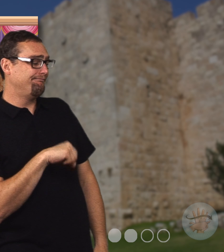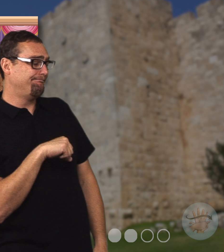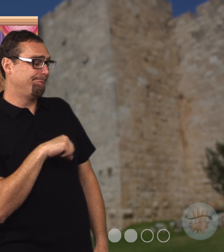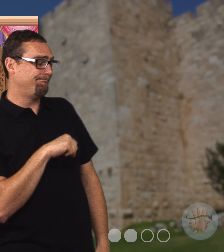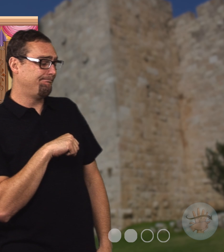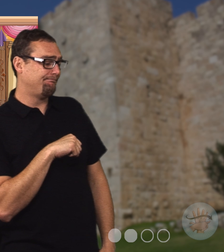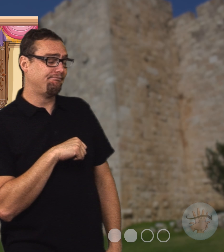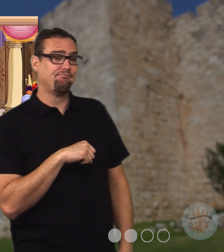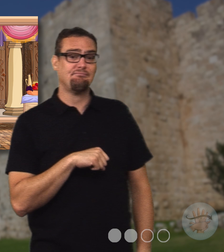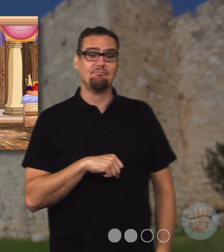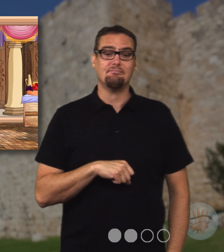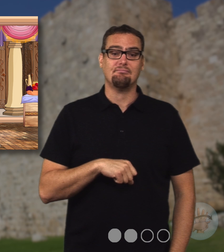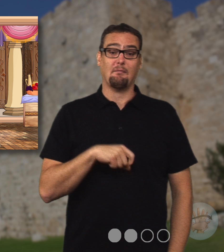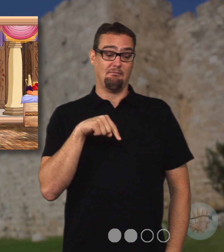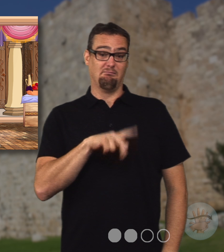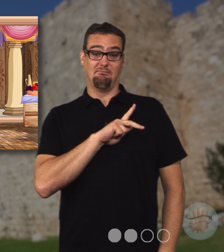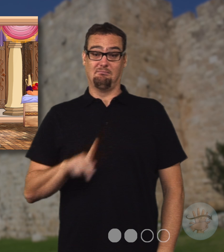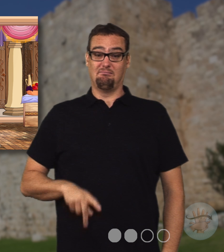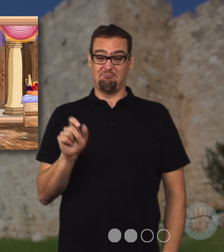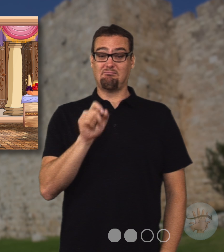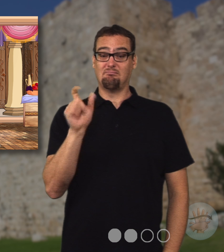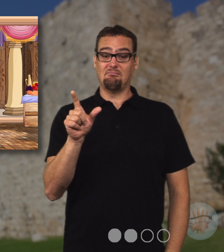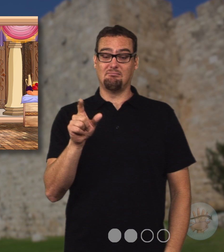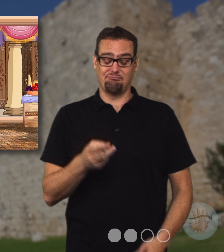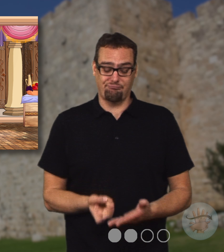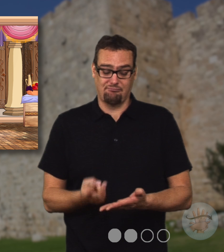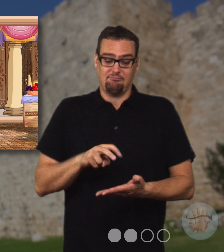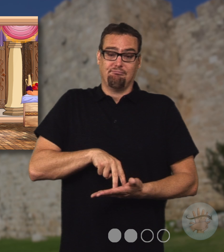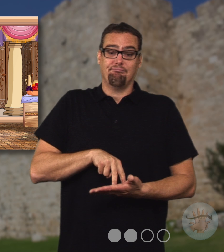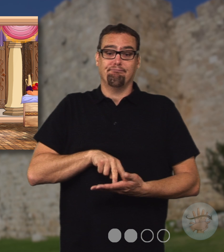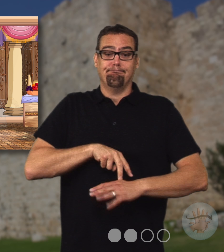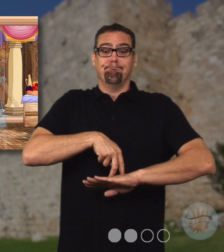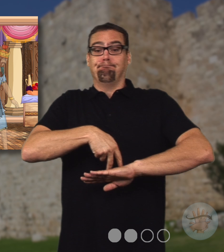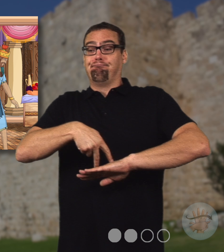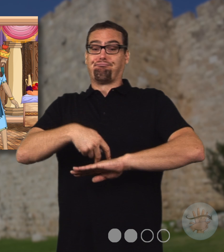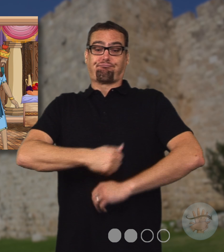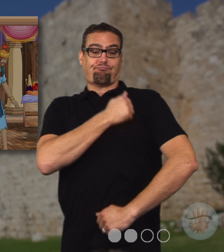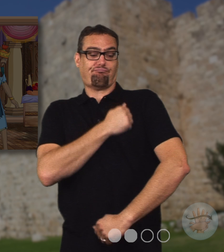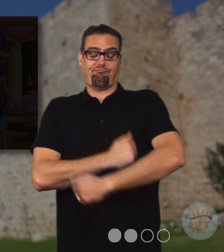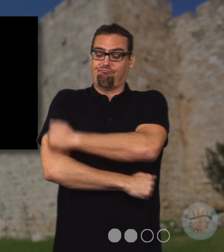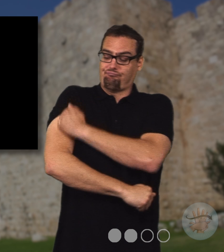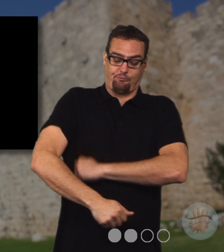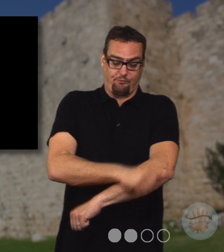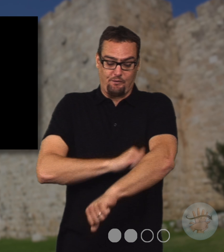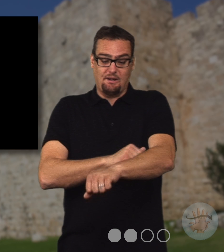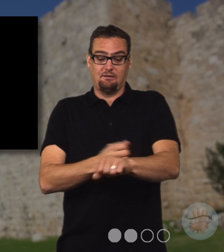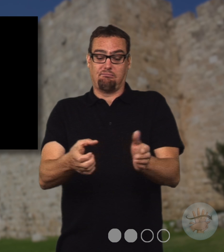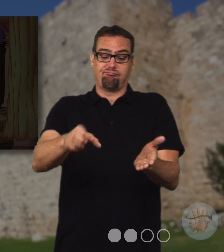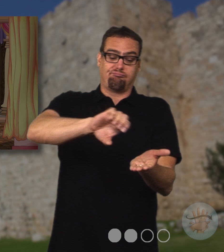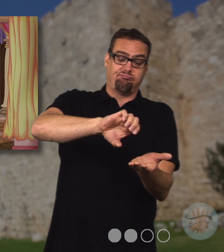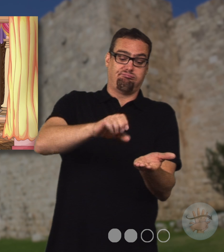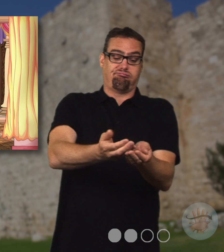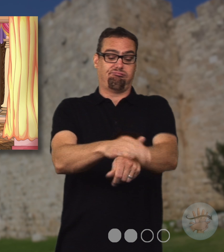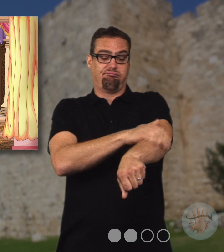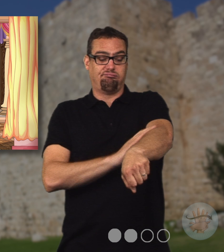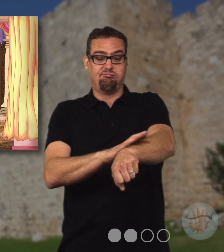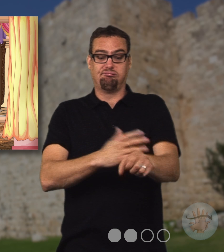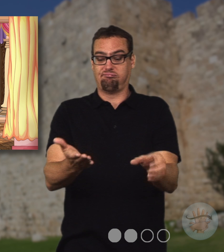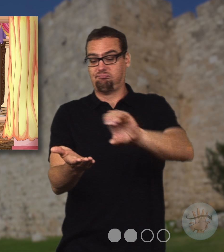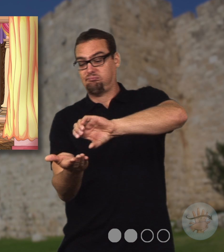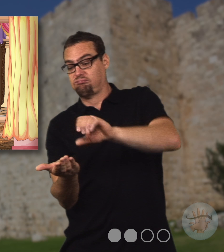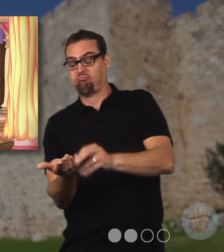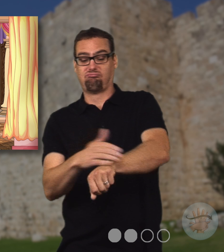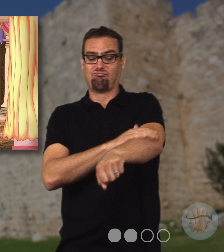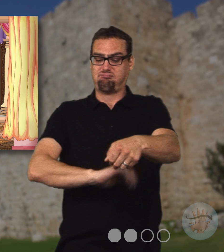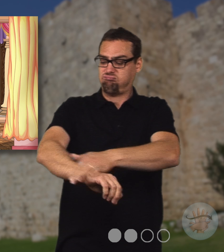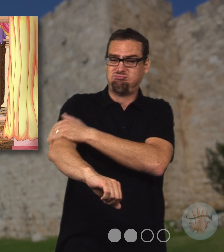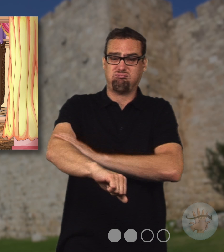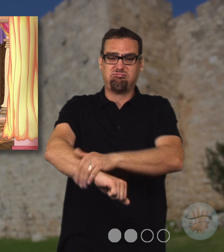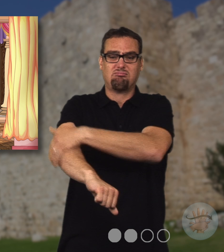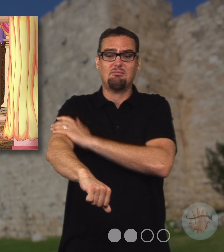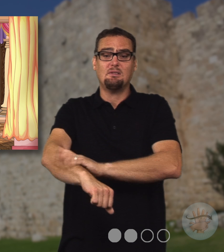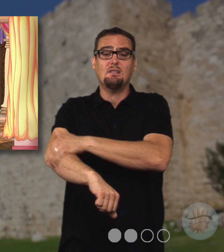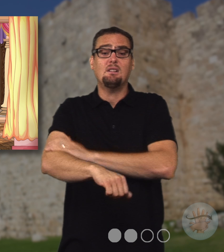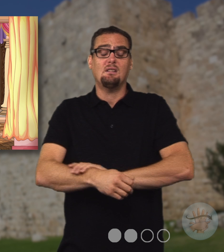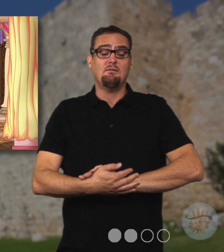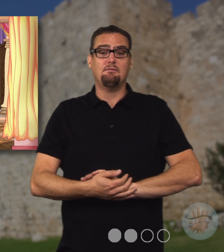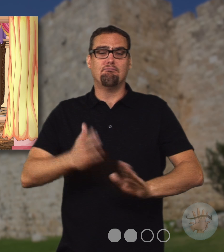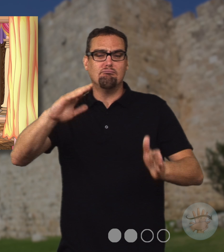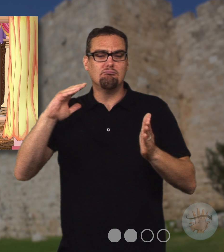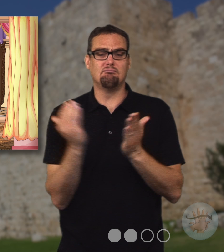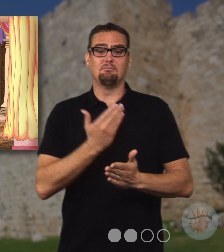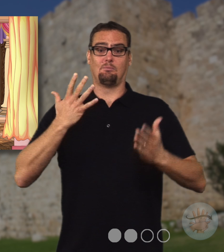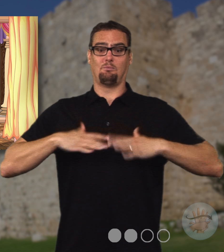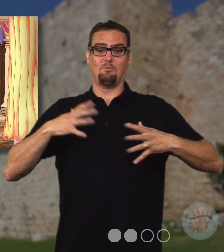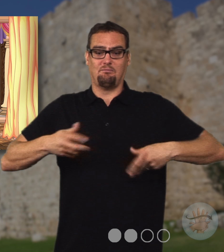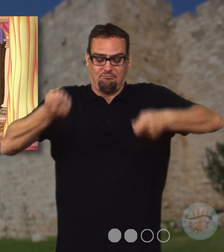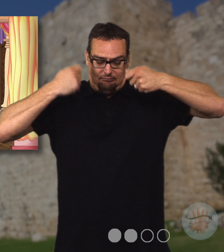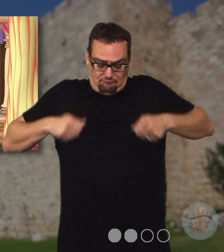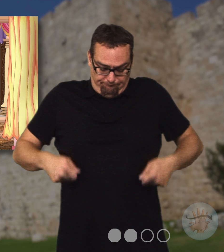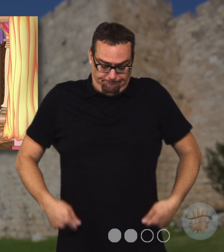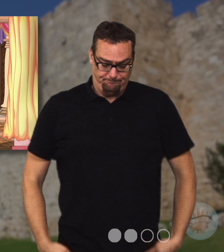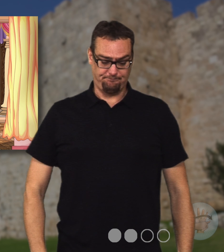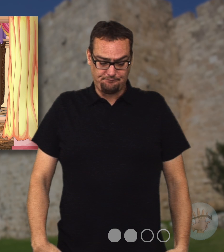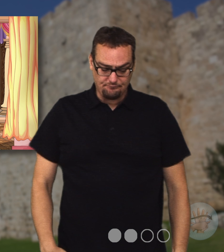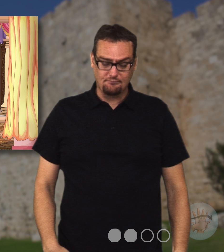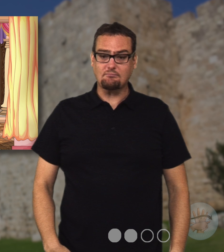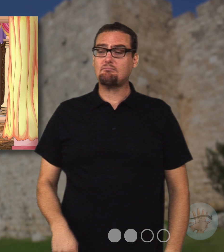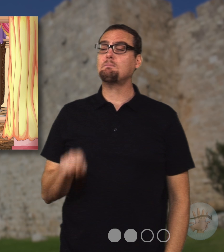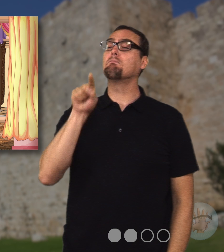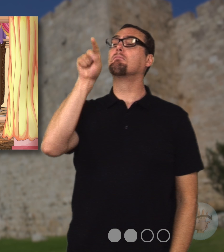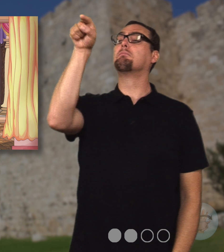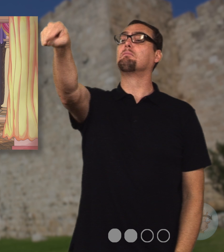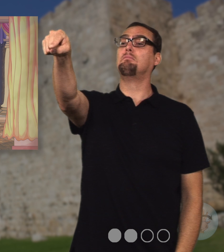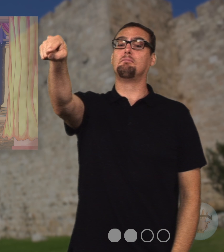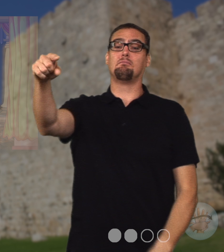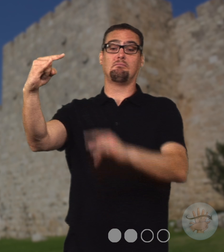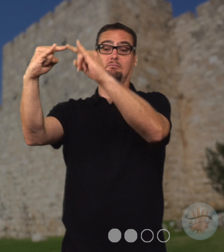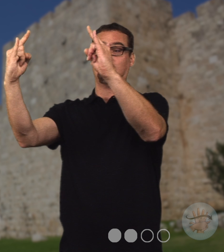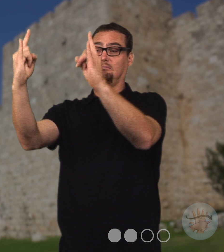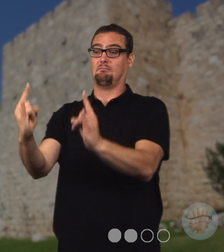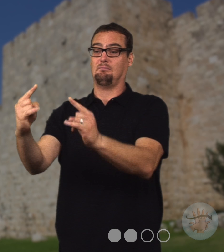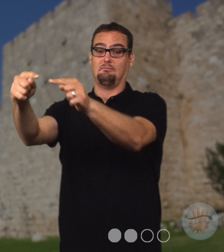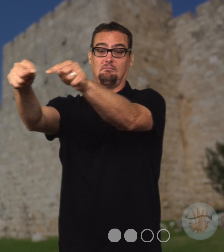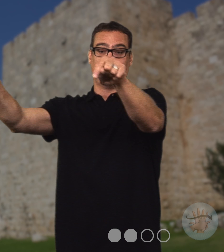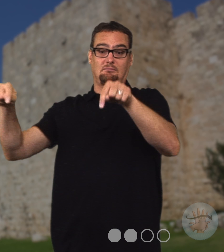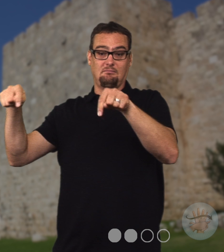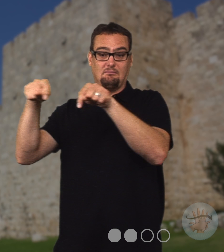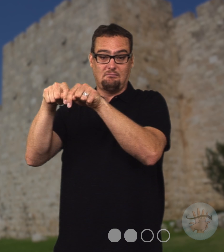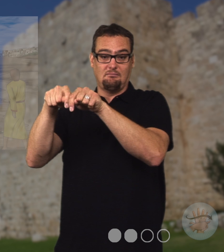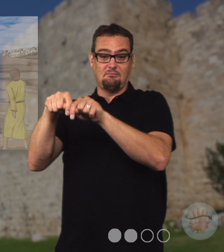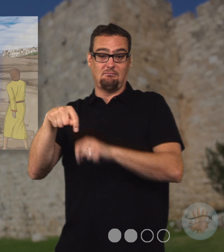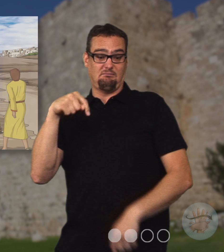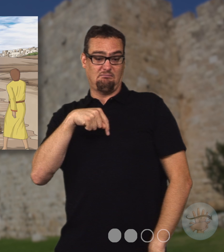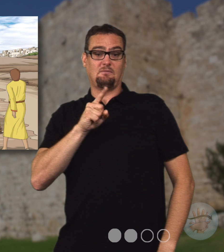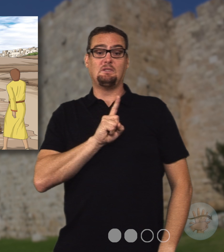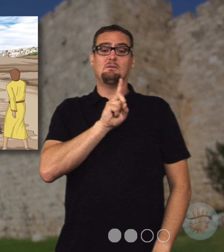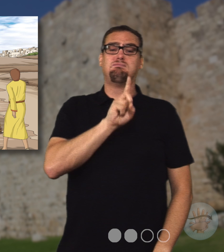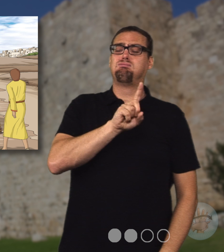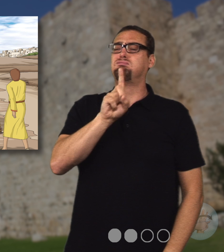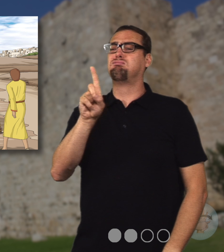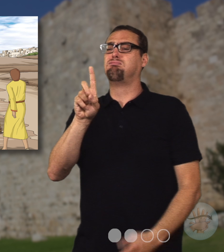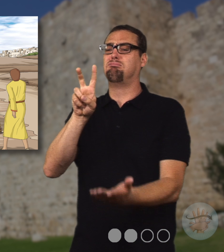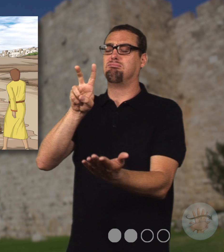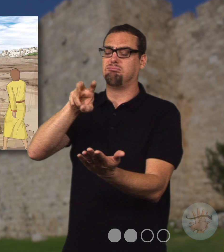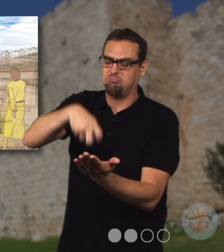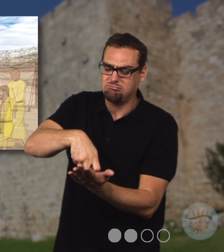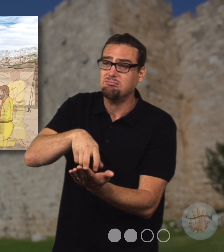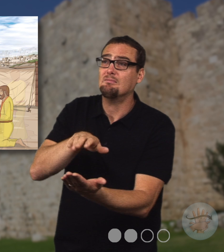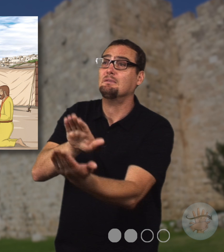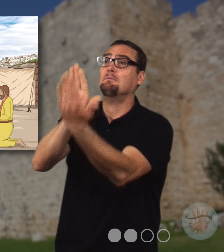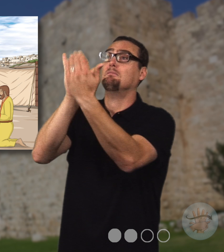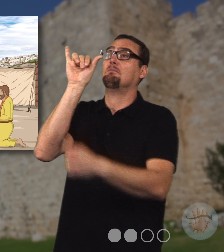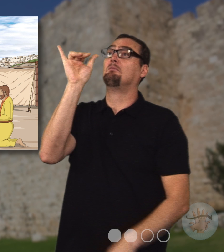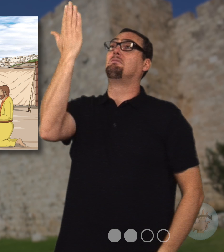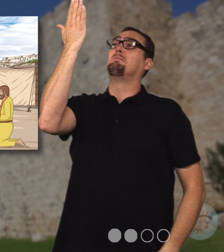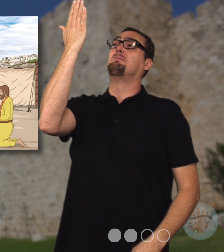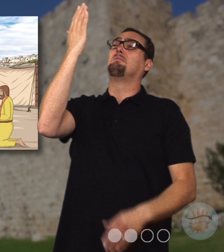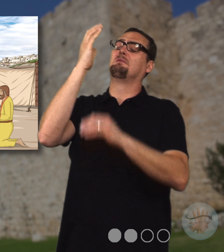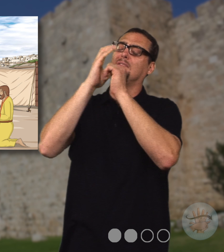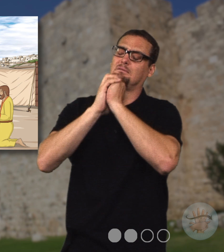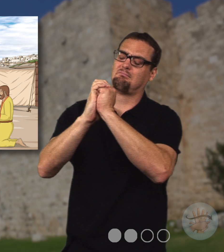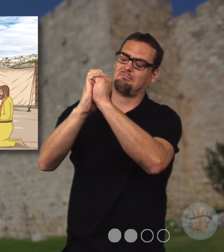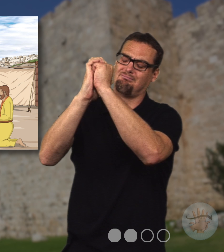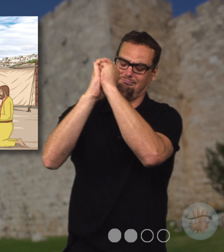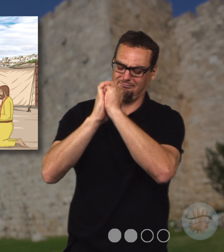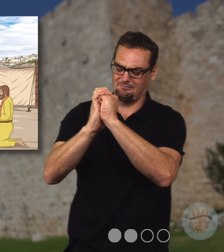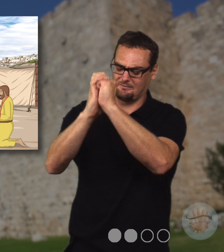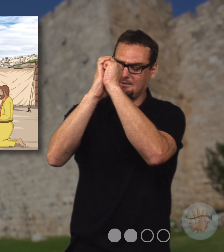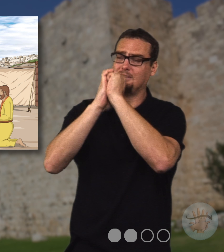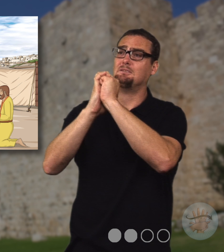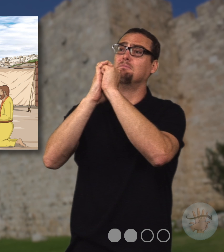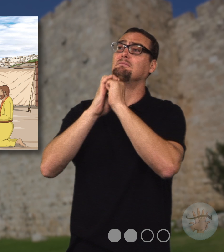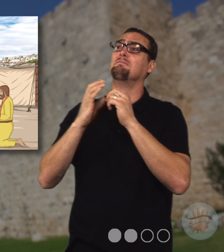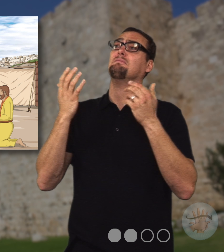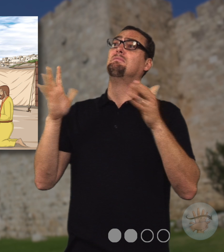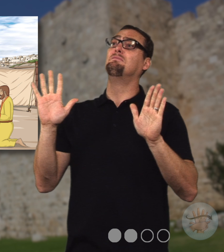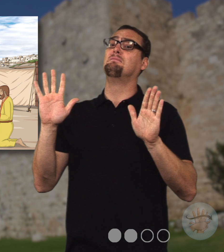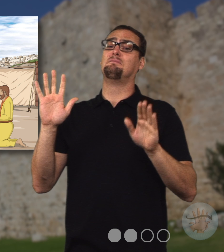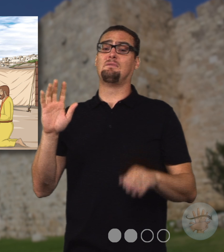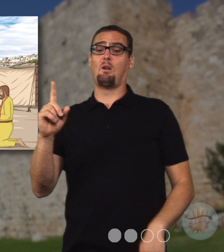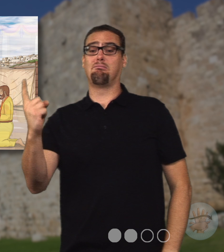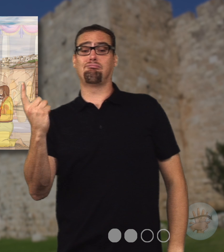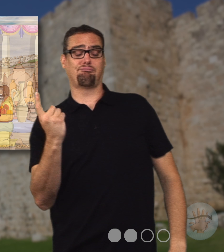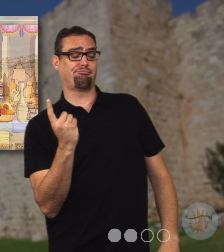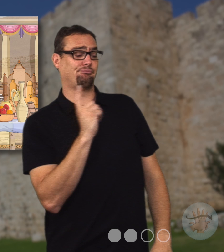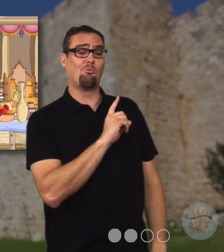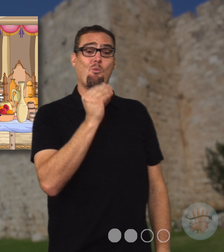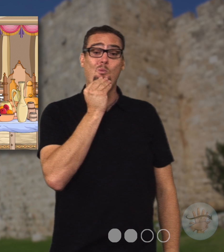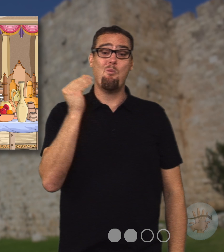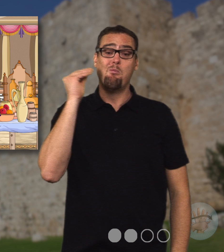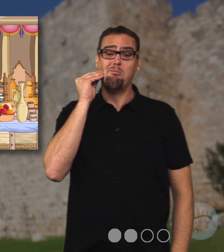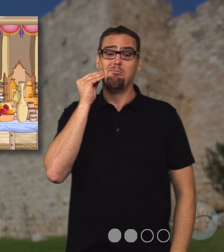Then David got up from the ground, washed and anointed himself, changed his clothes, and went into the house of the LORD and worshiped.